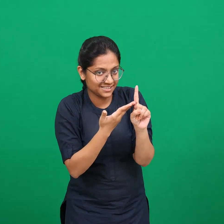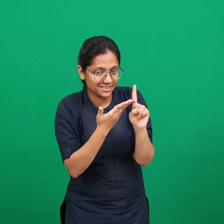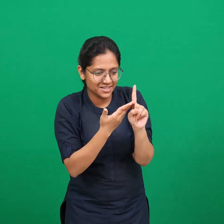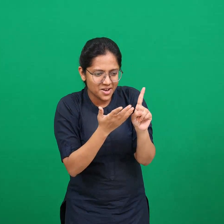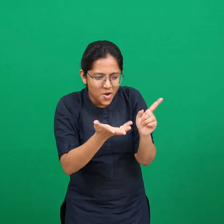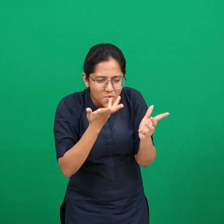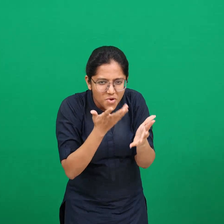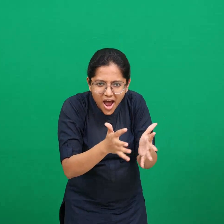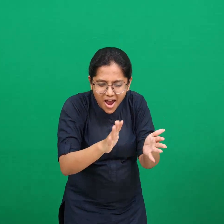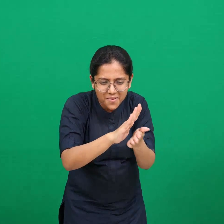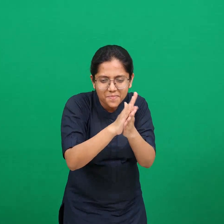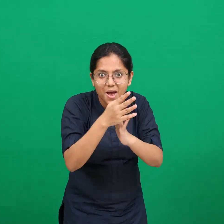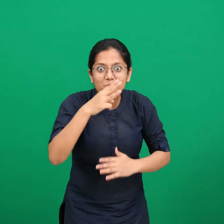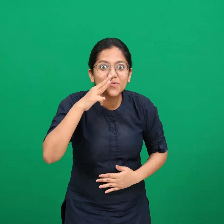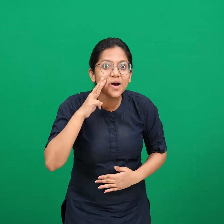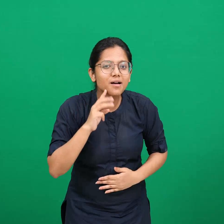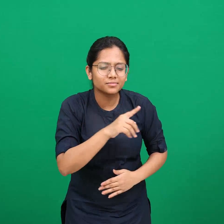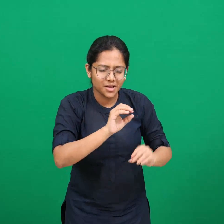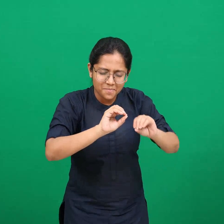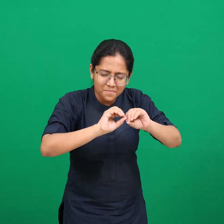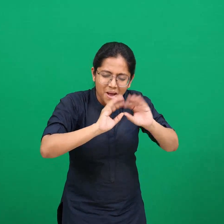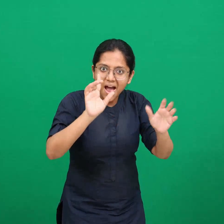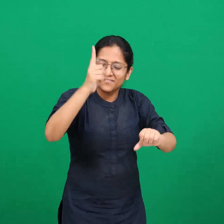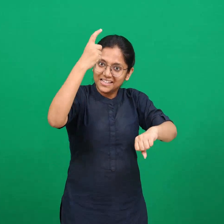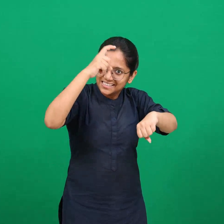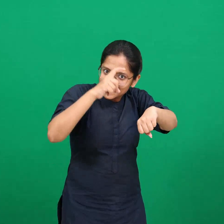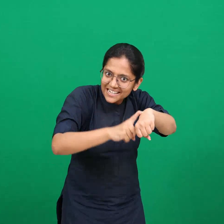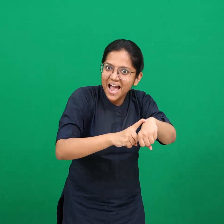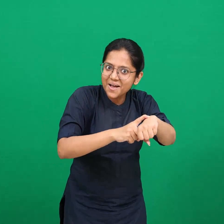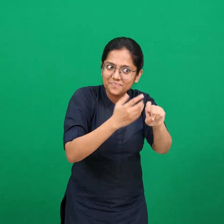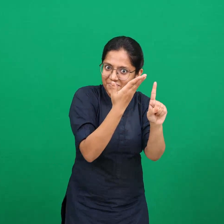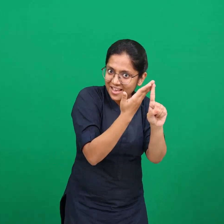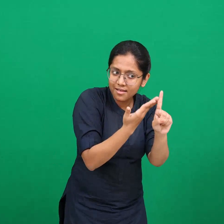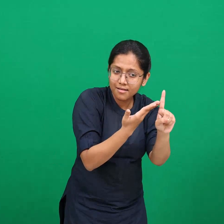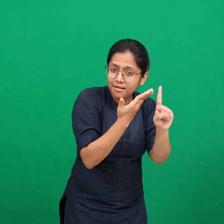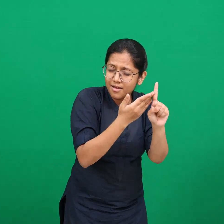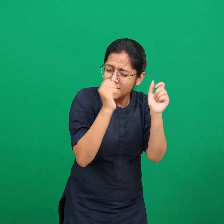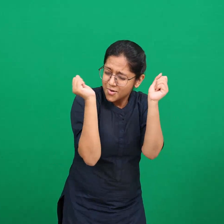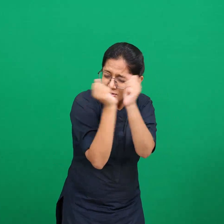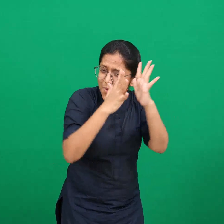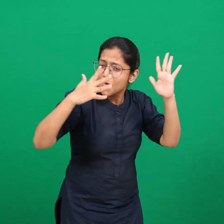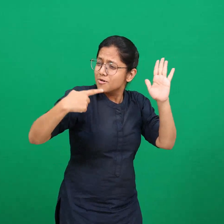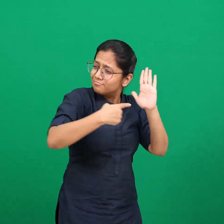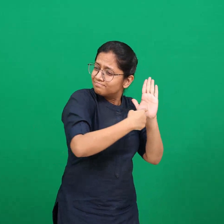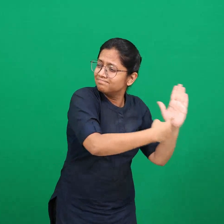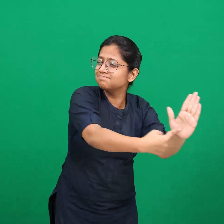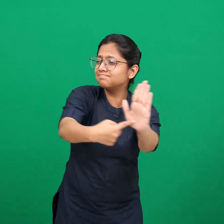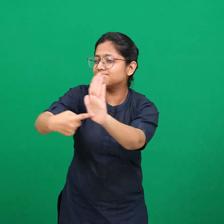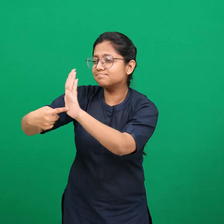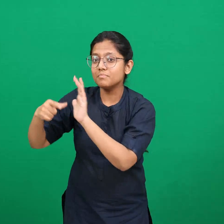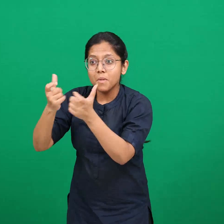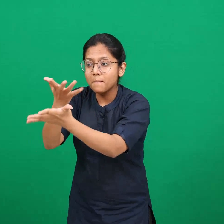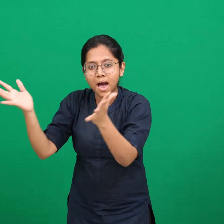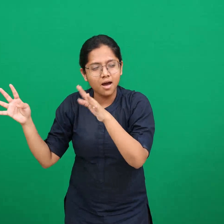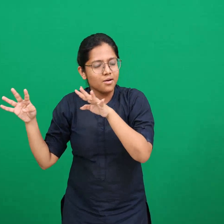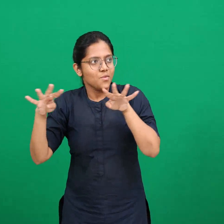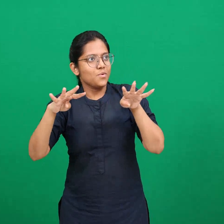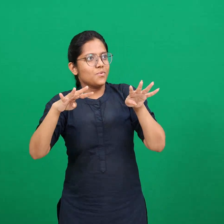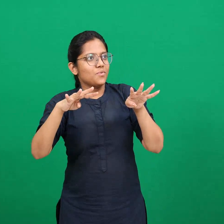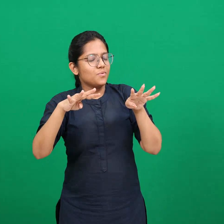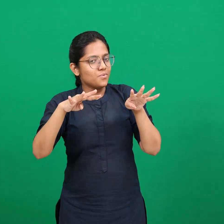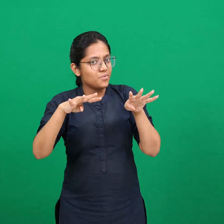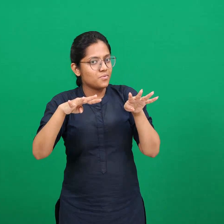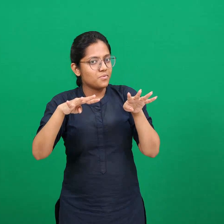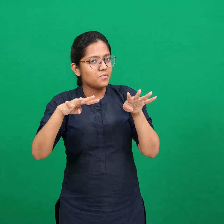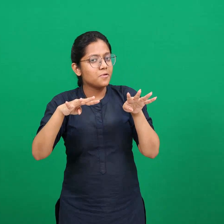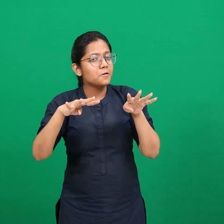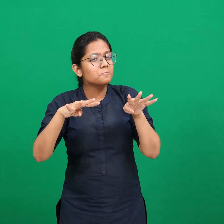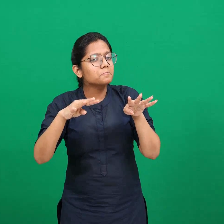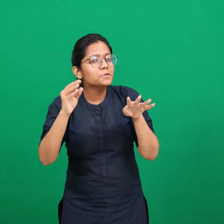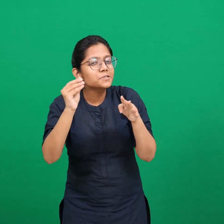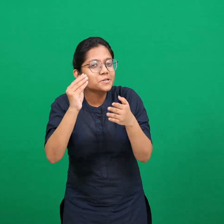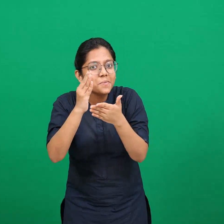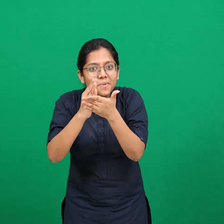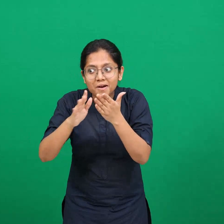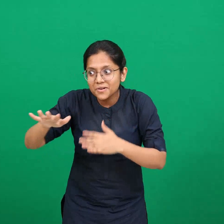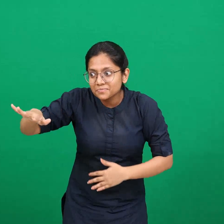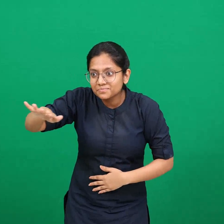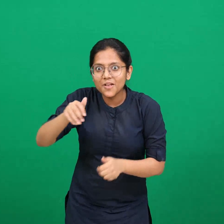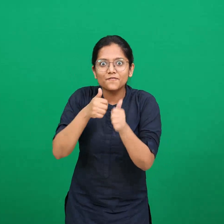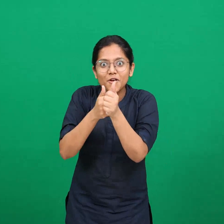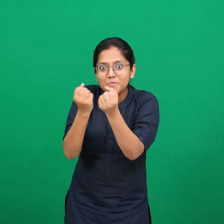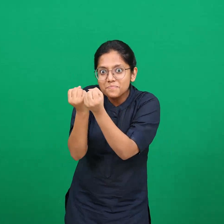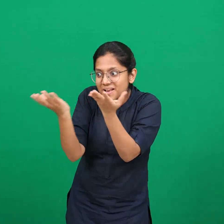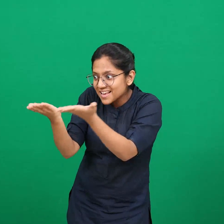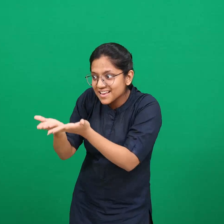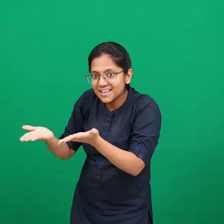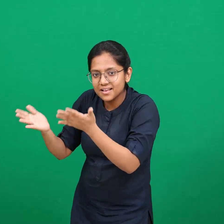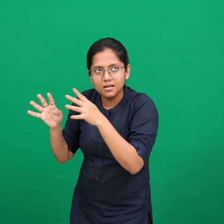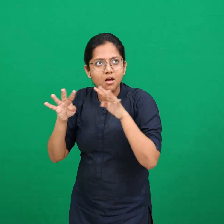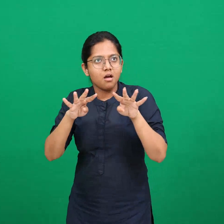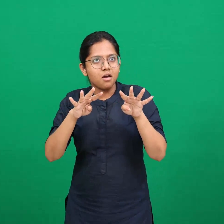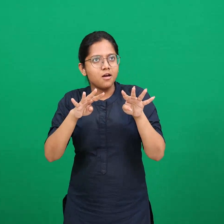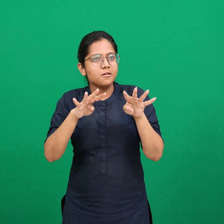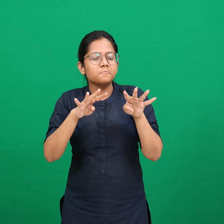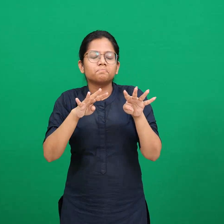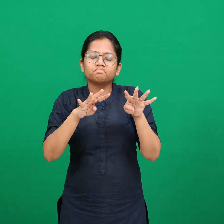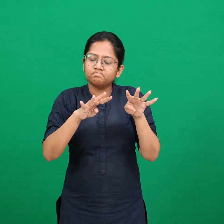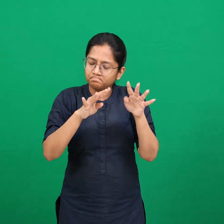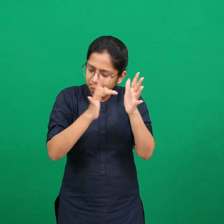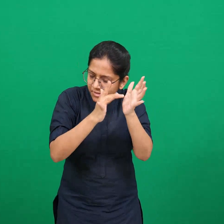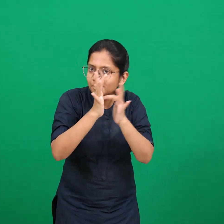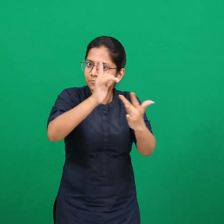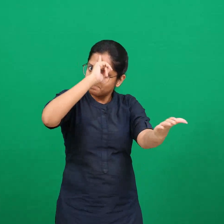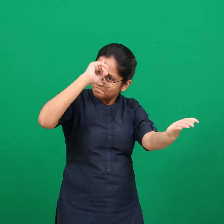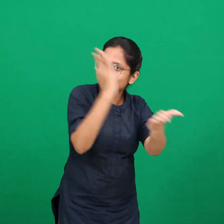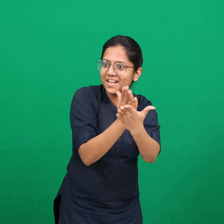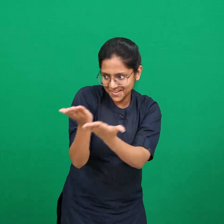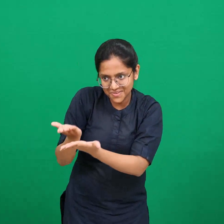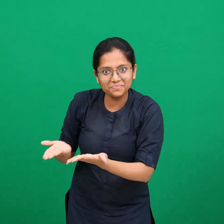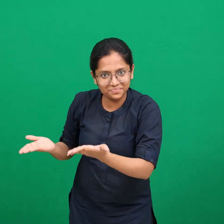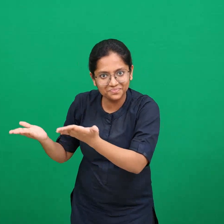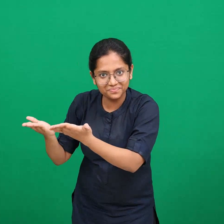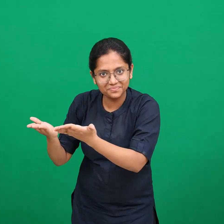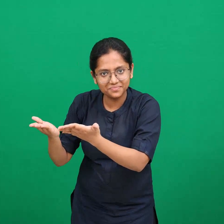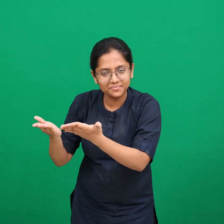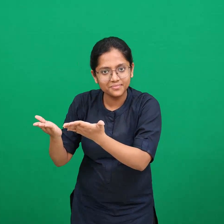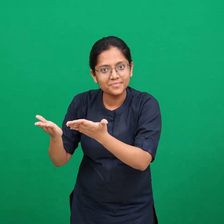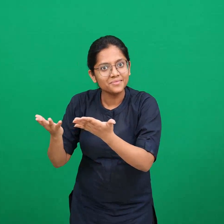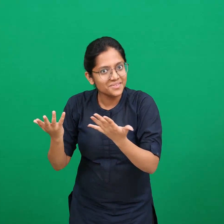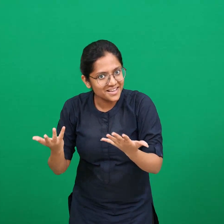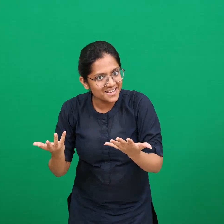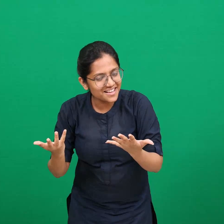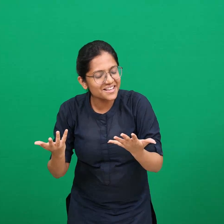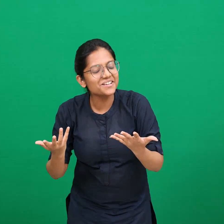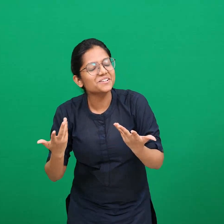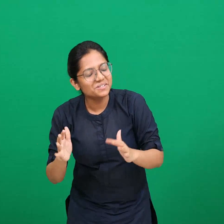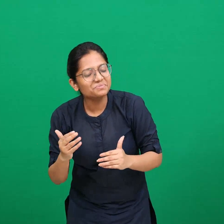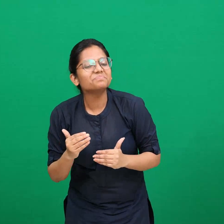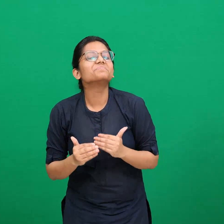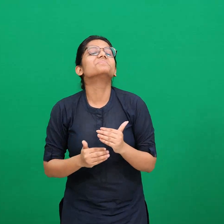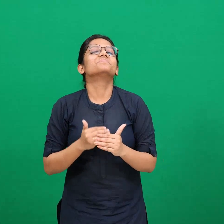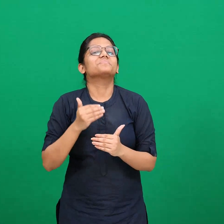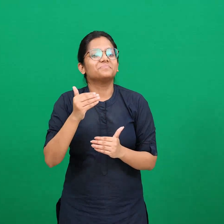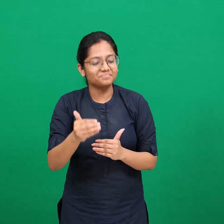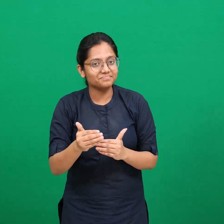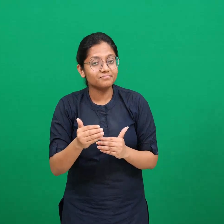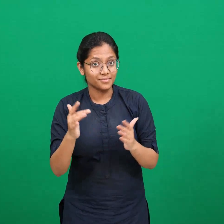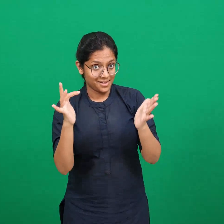He thus revealed His glory, and His disciples believed in Him.